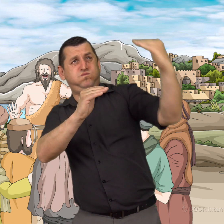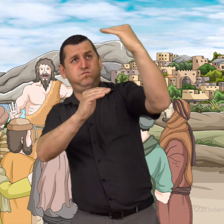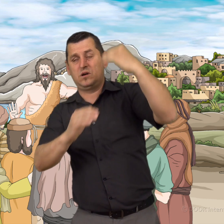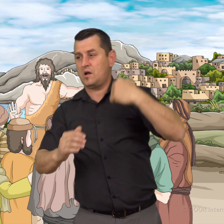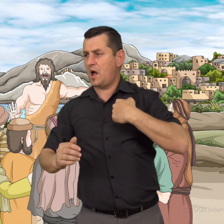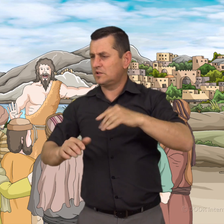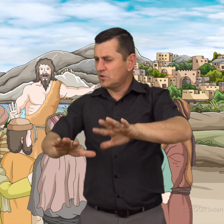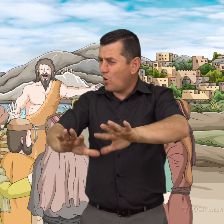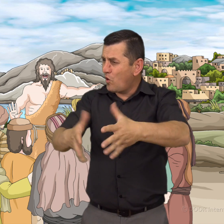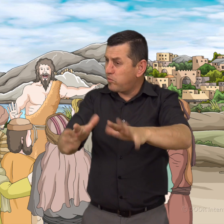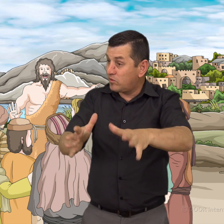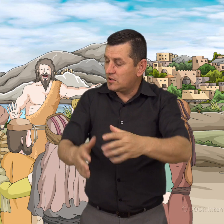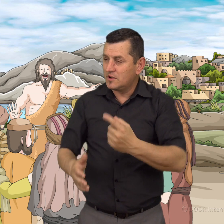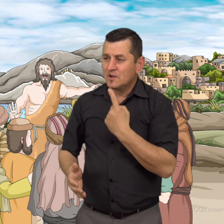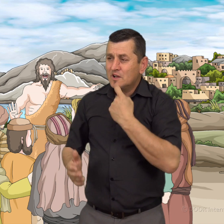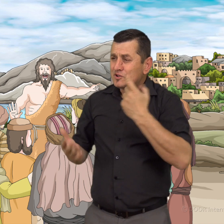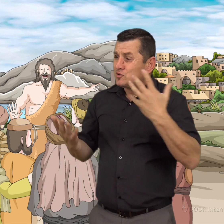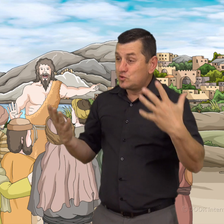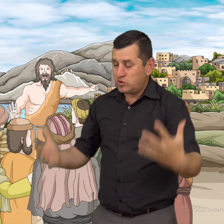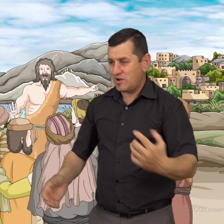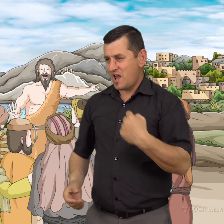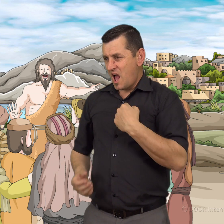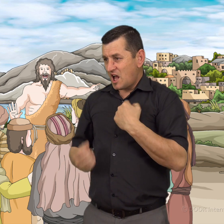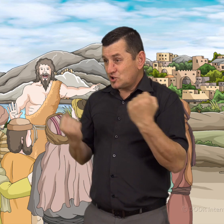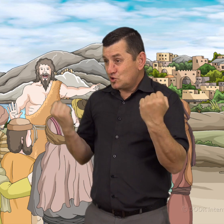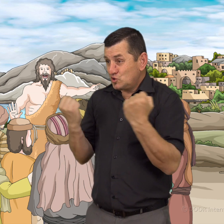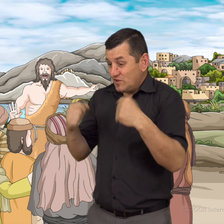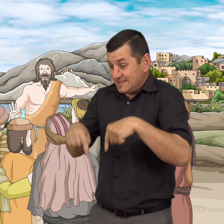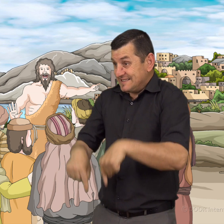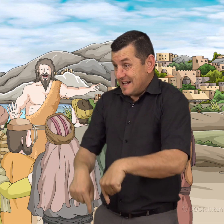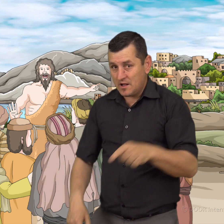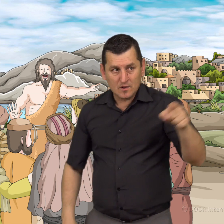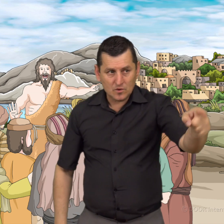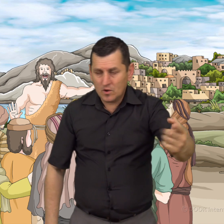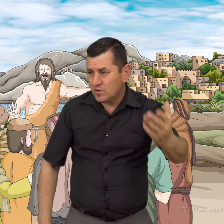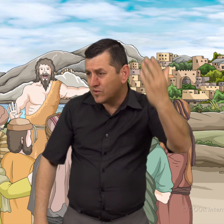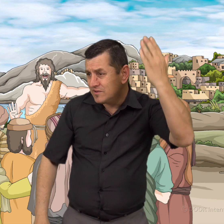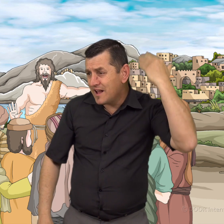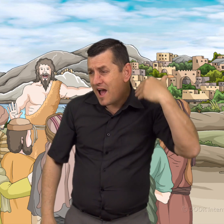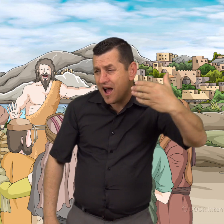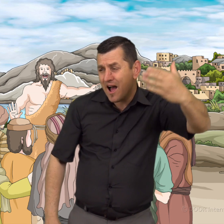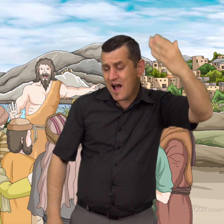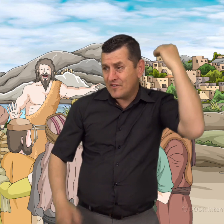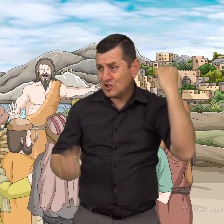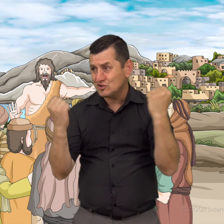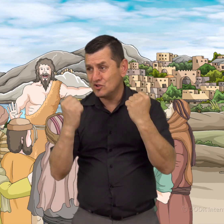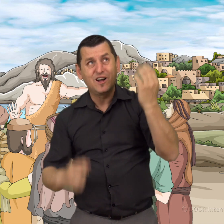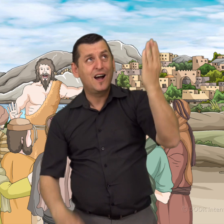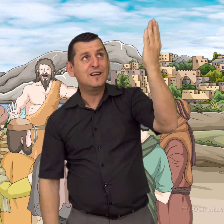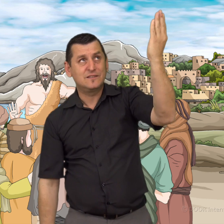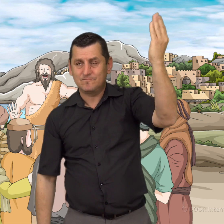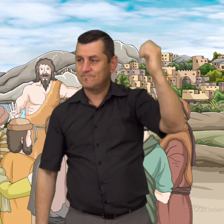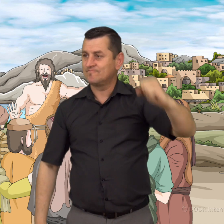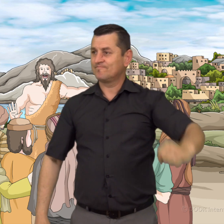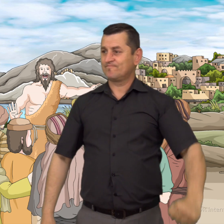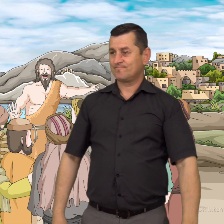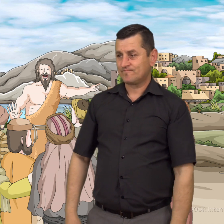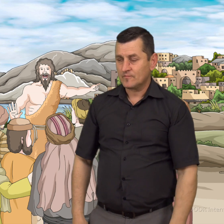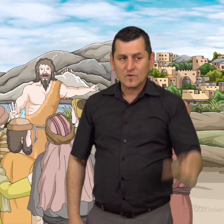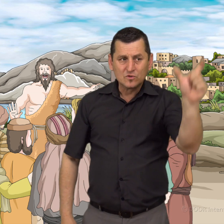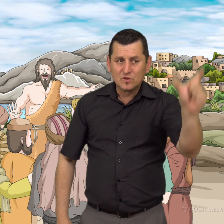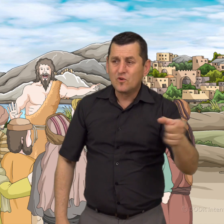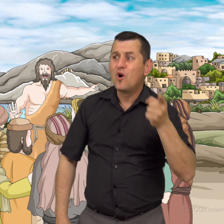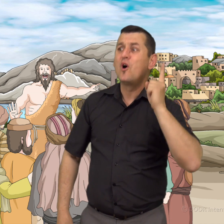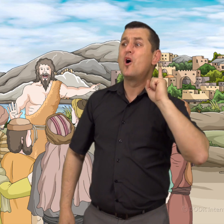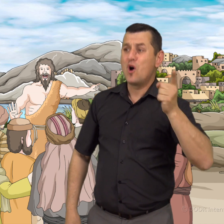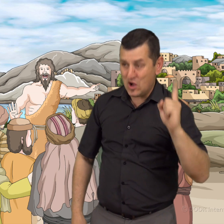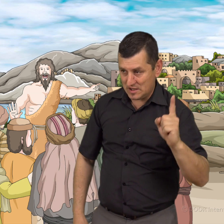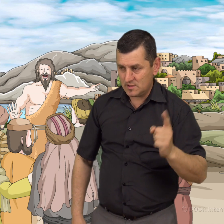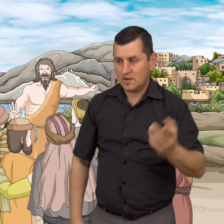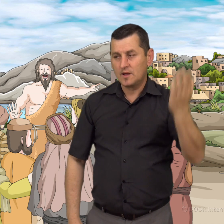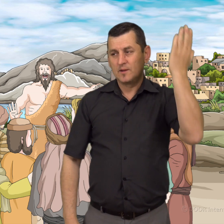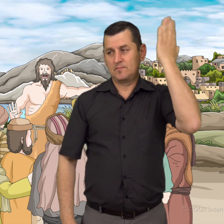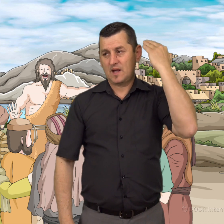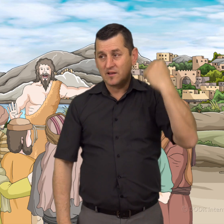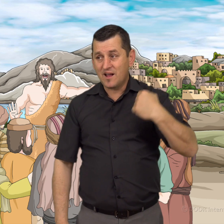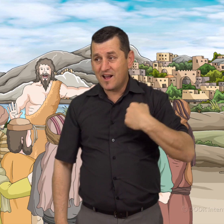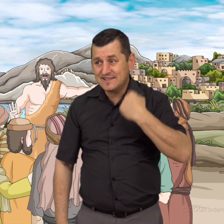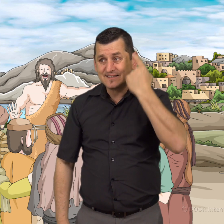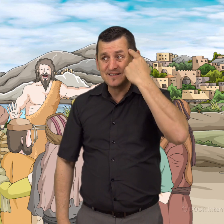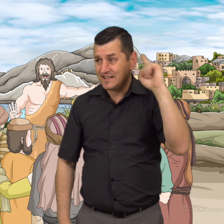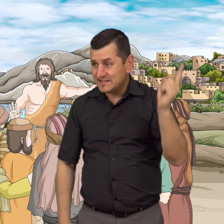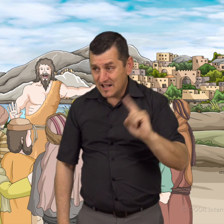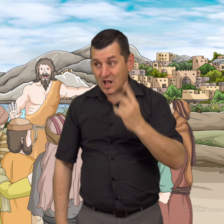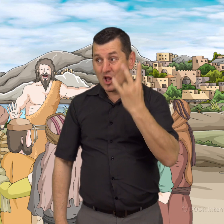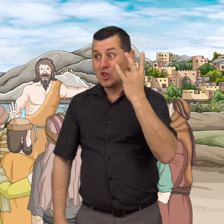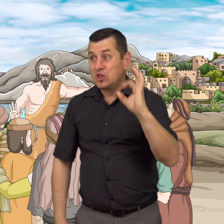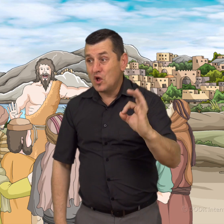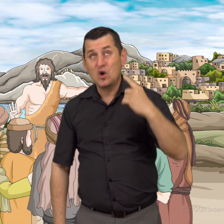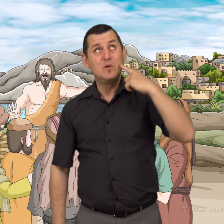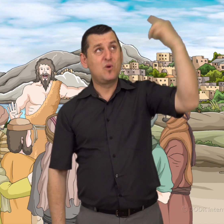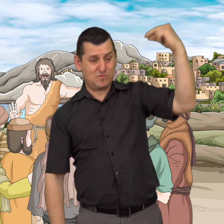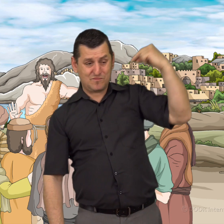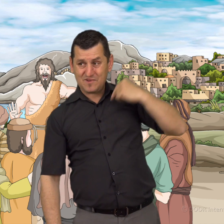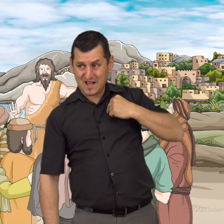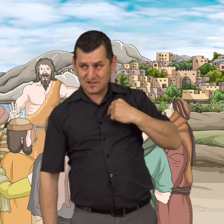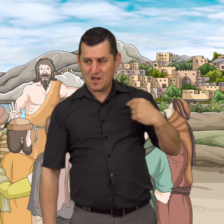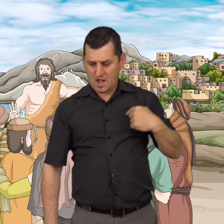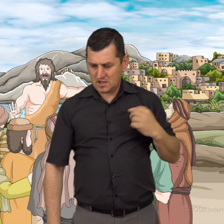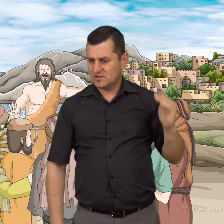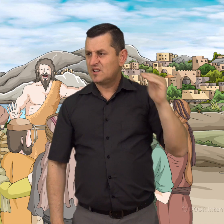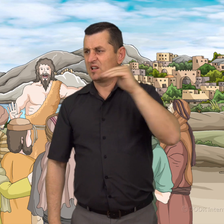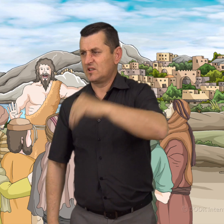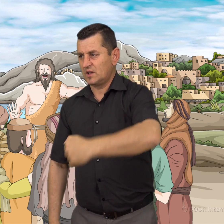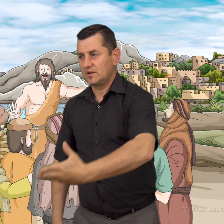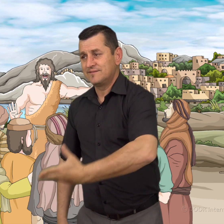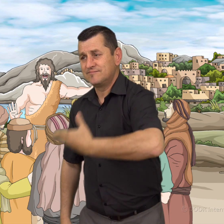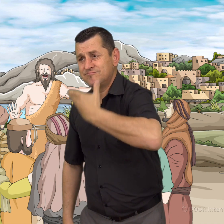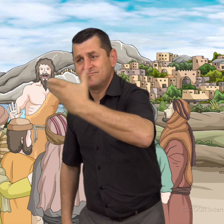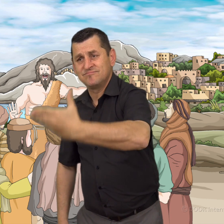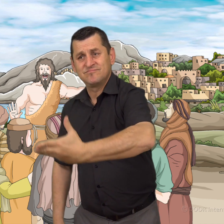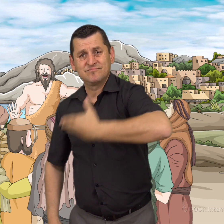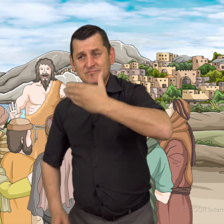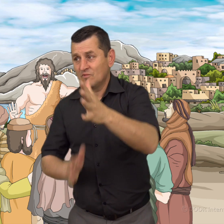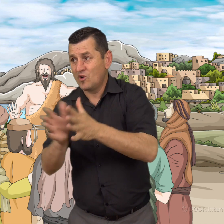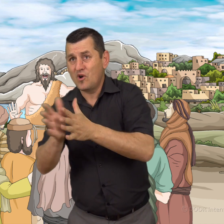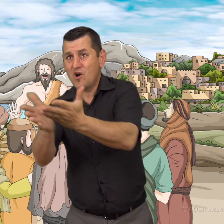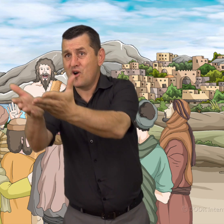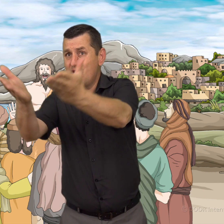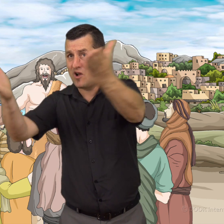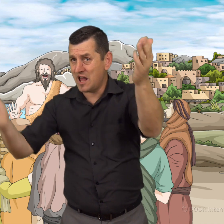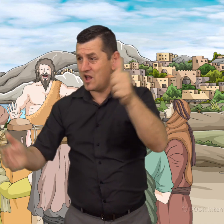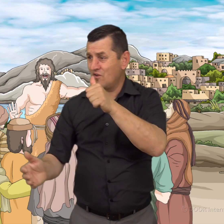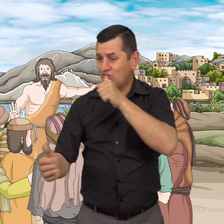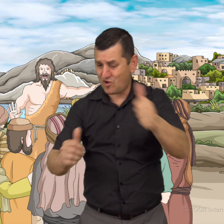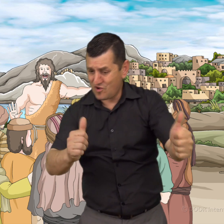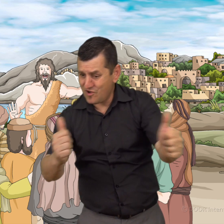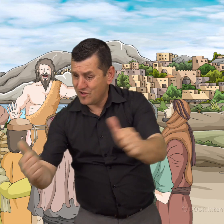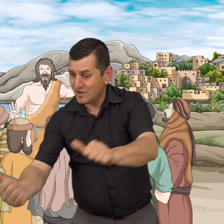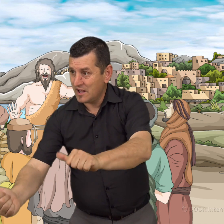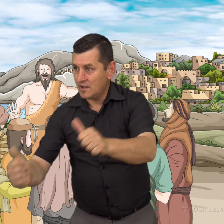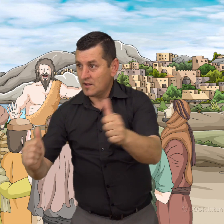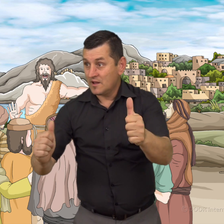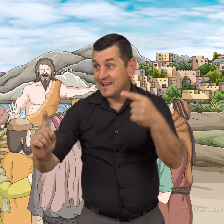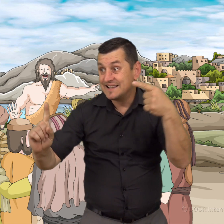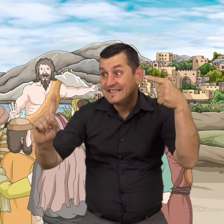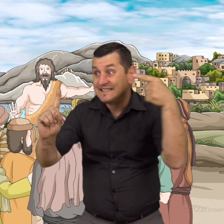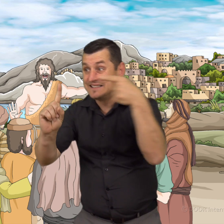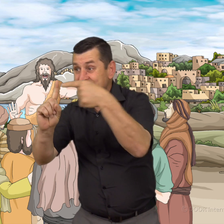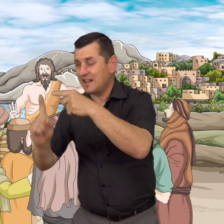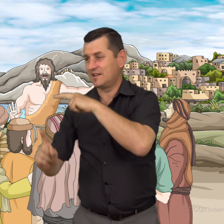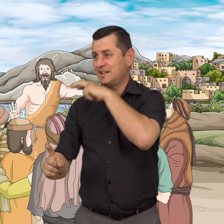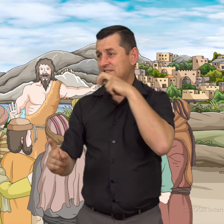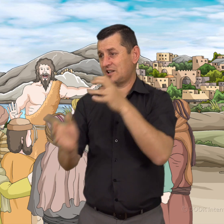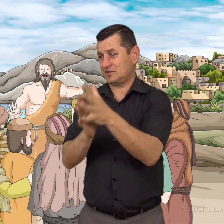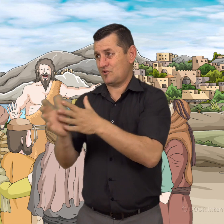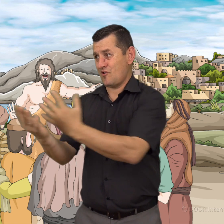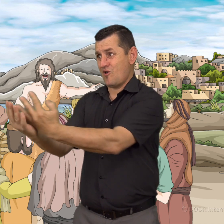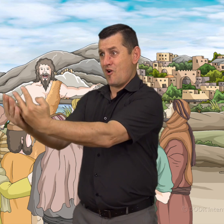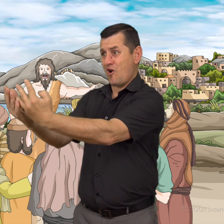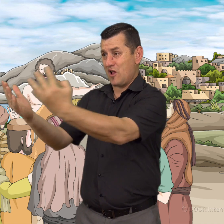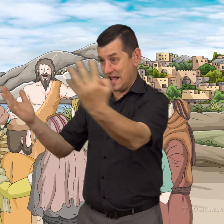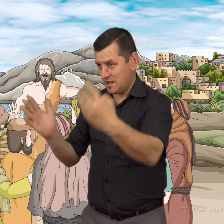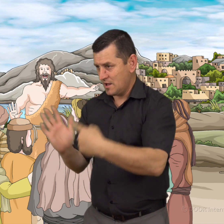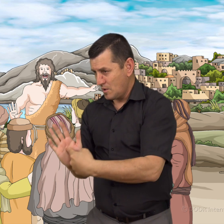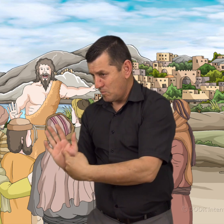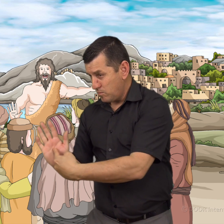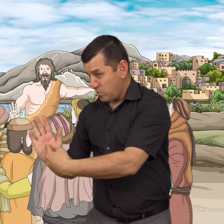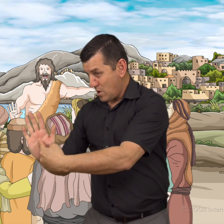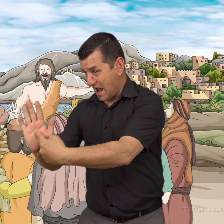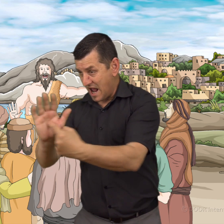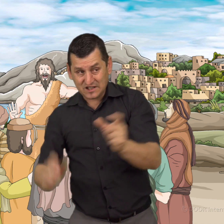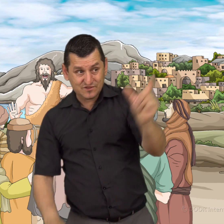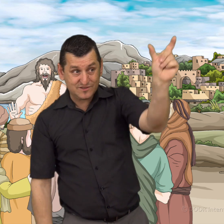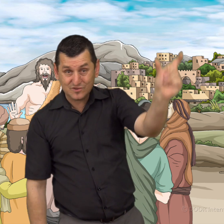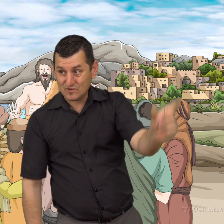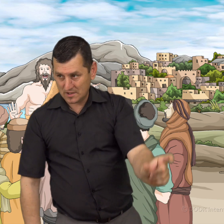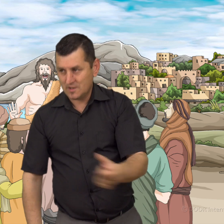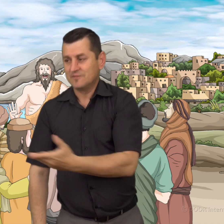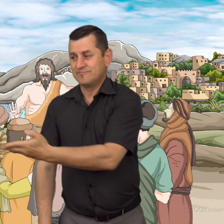I myself did not know Him, but the reason I came baptizing with water was that He might be revealed to Israel.”